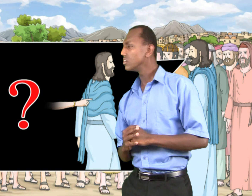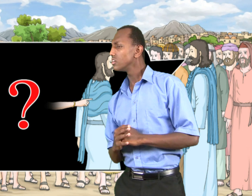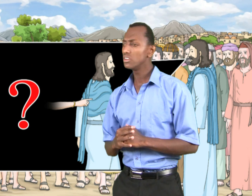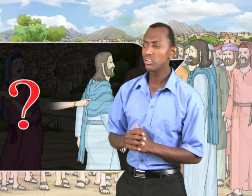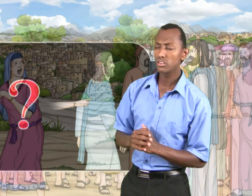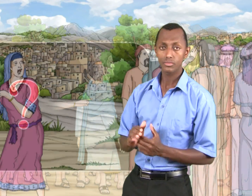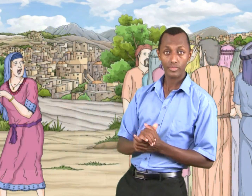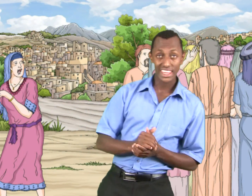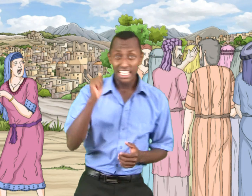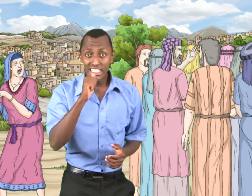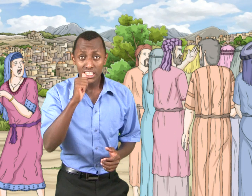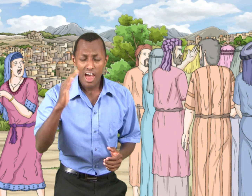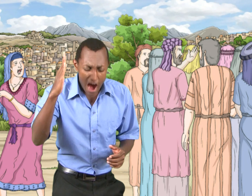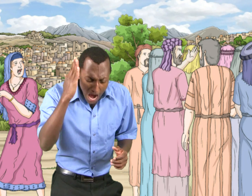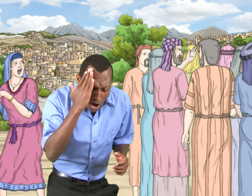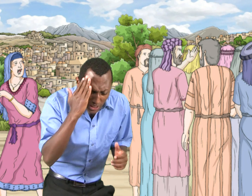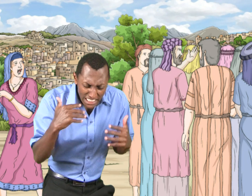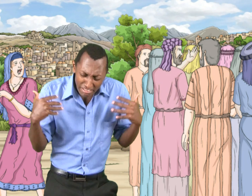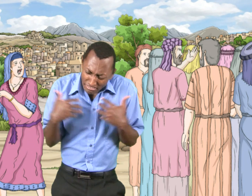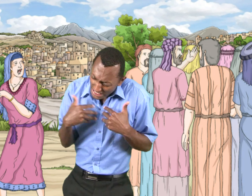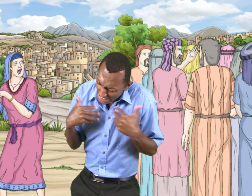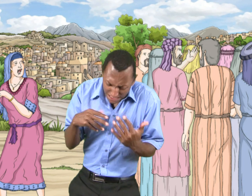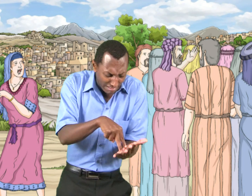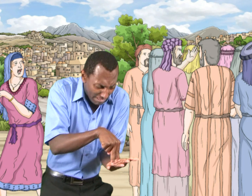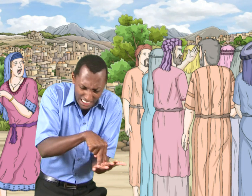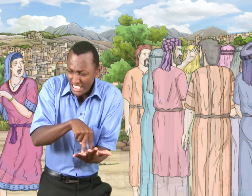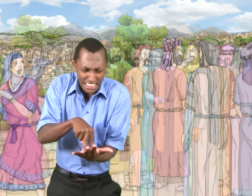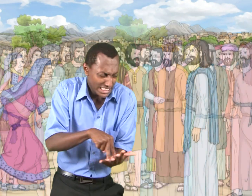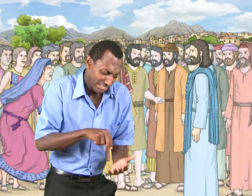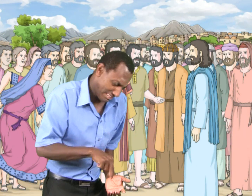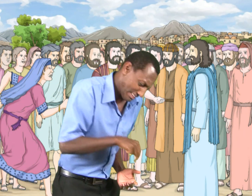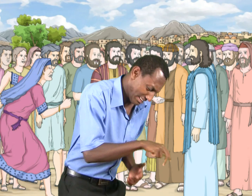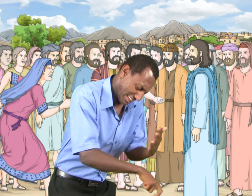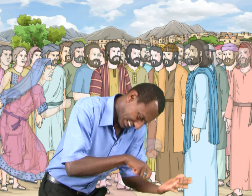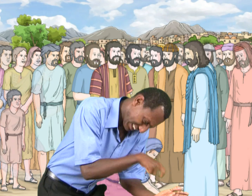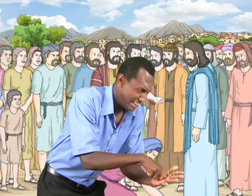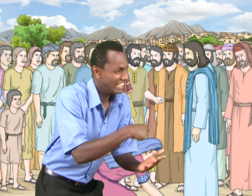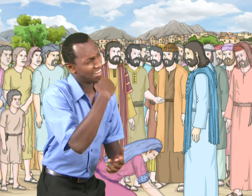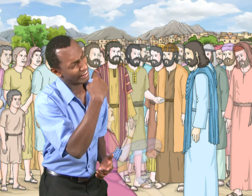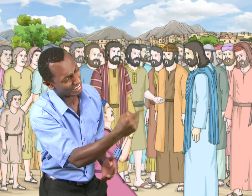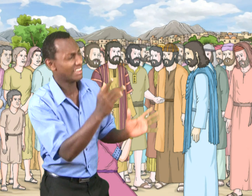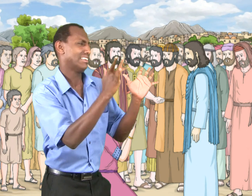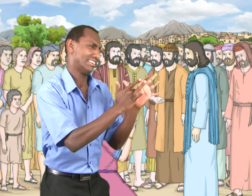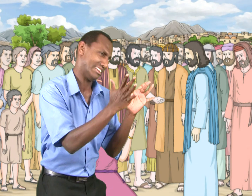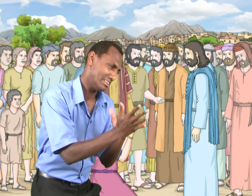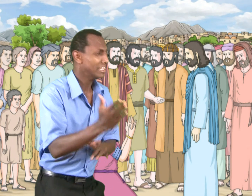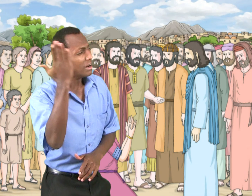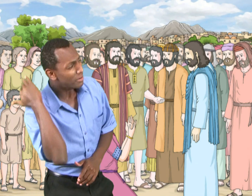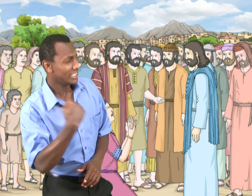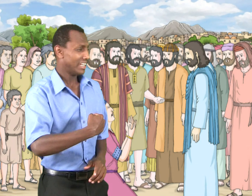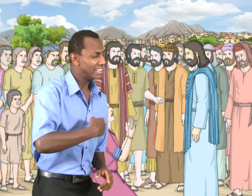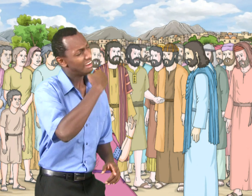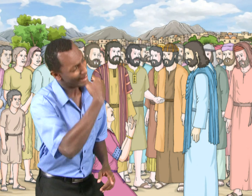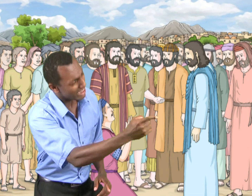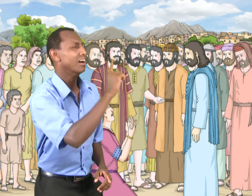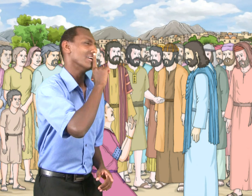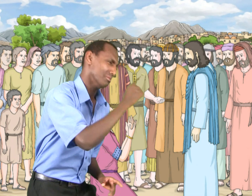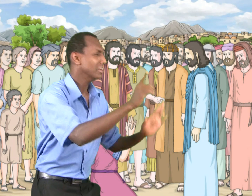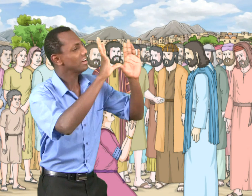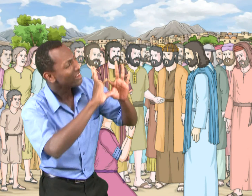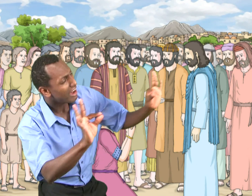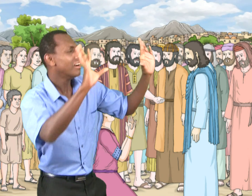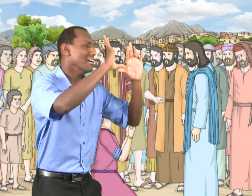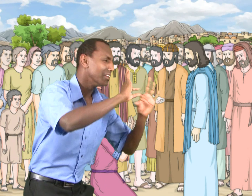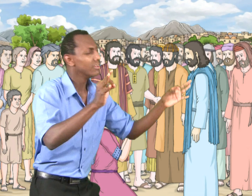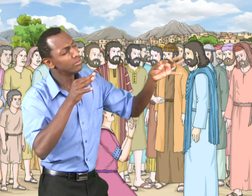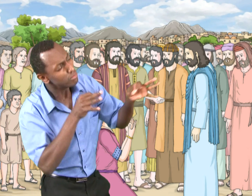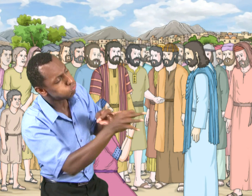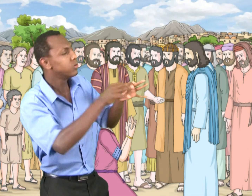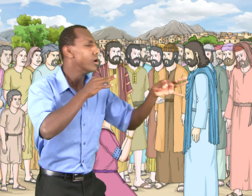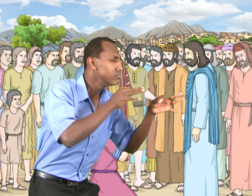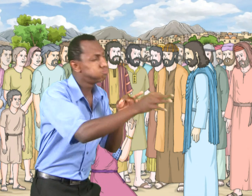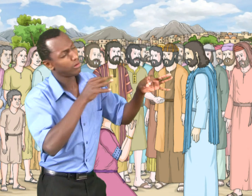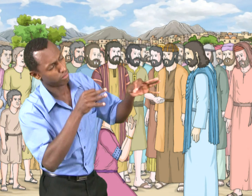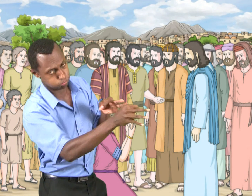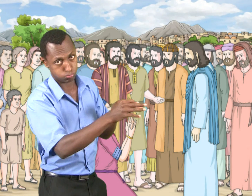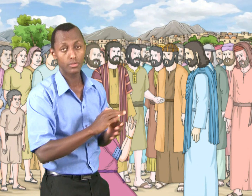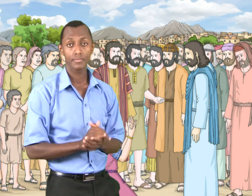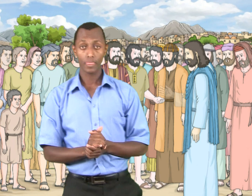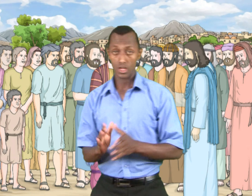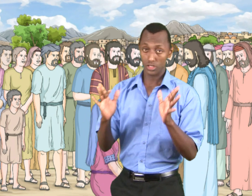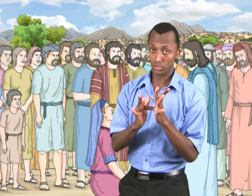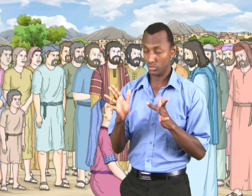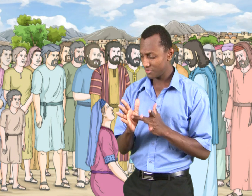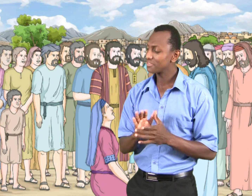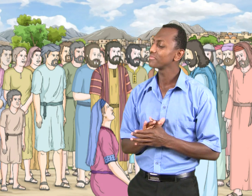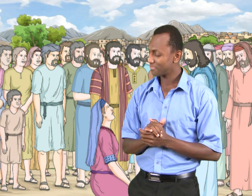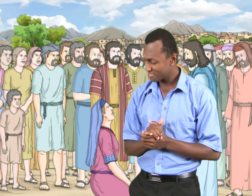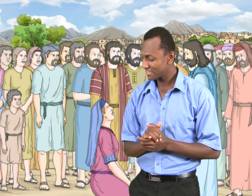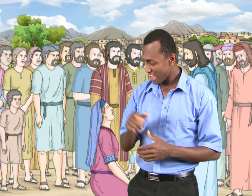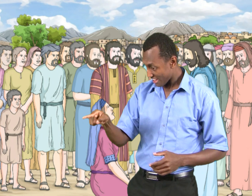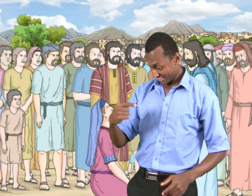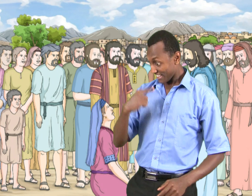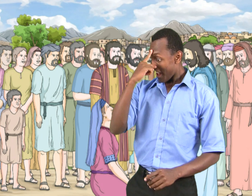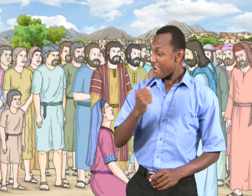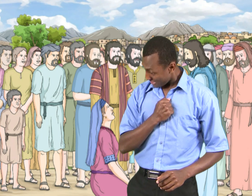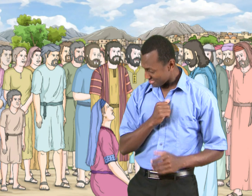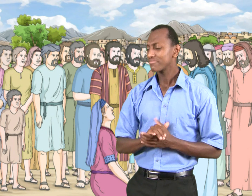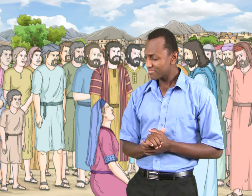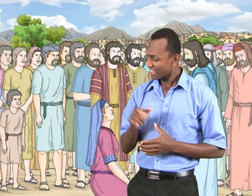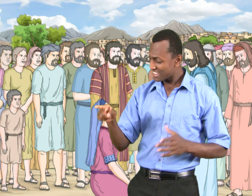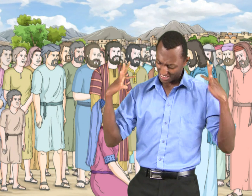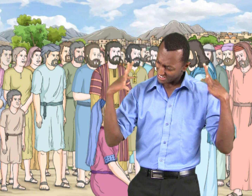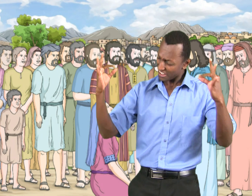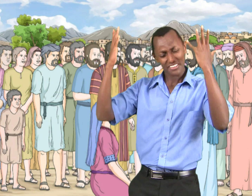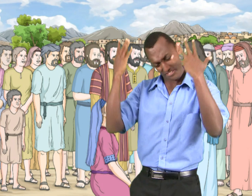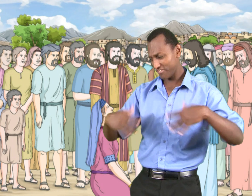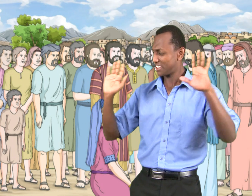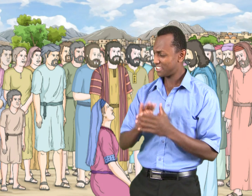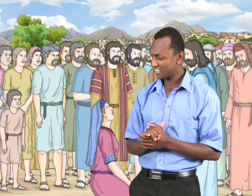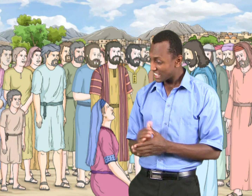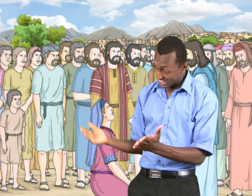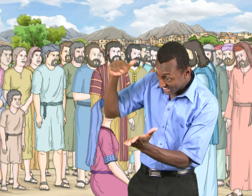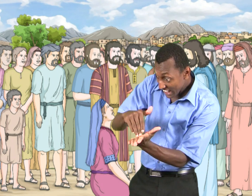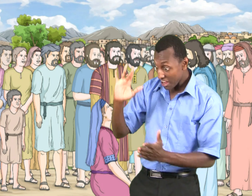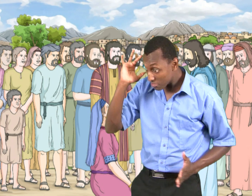Then the woman, knowing what had happened to her, came and fell down before Him trembling in fear, and she told Him the whole truth.